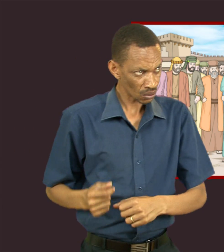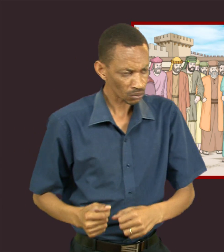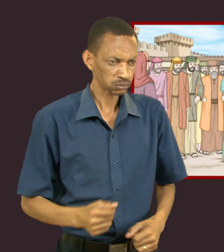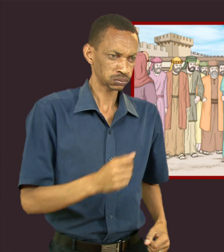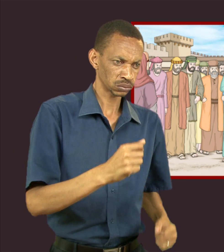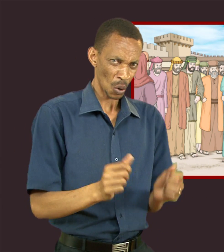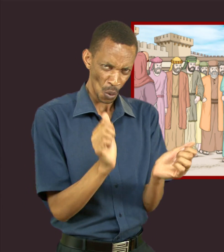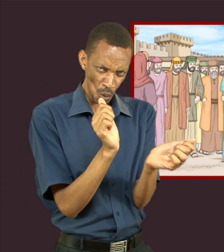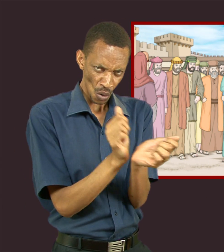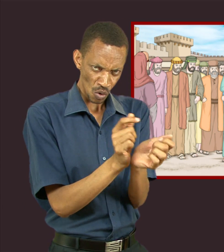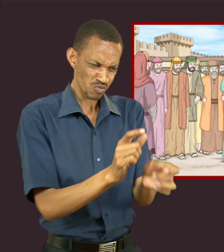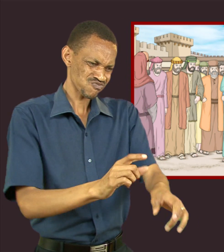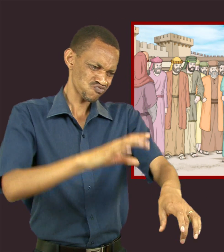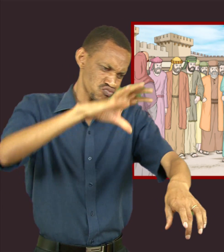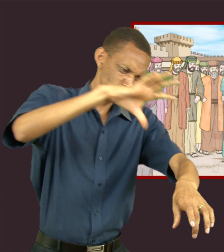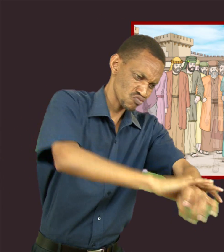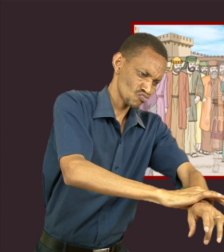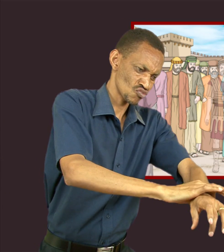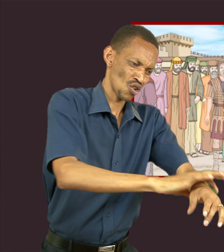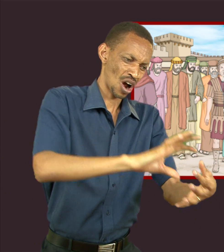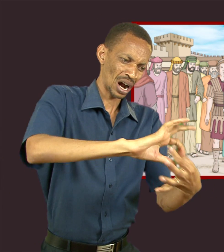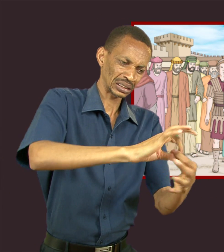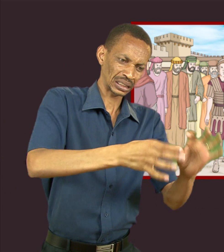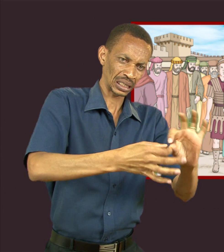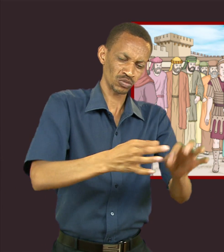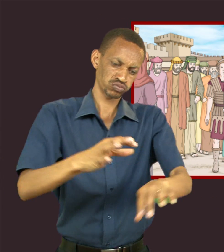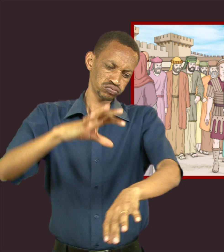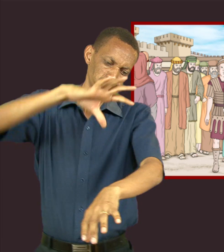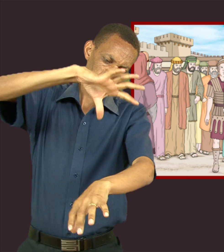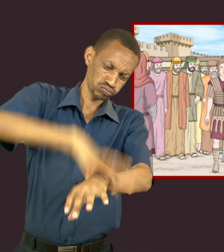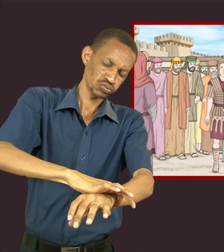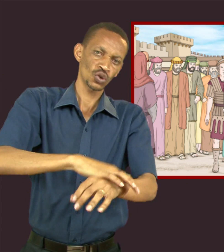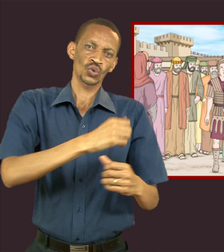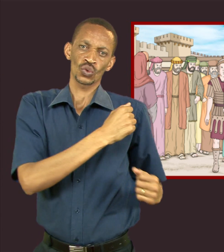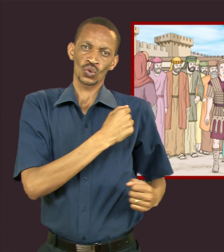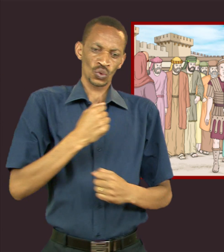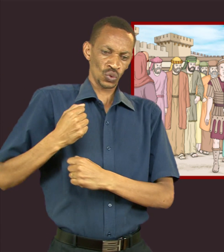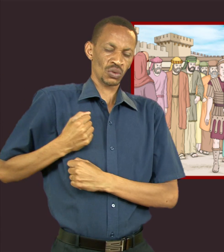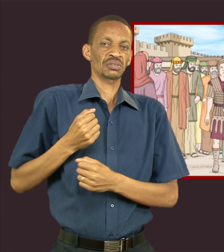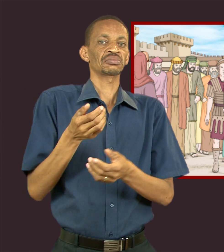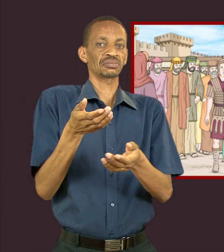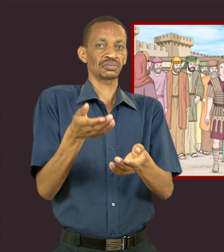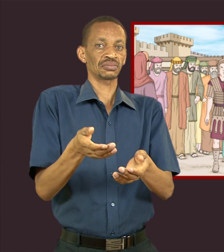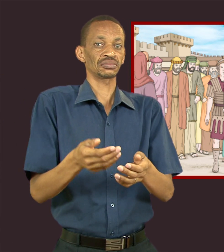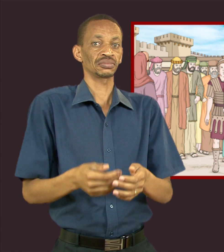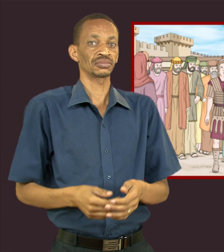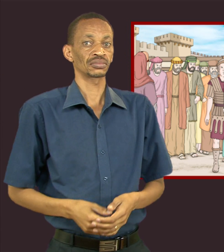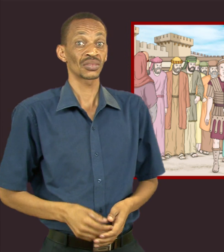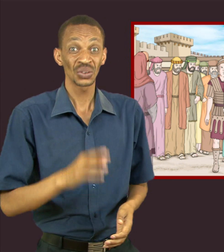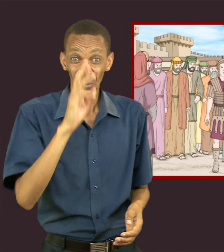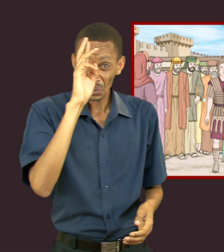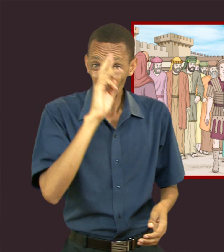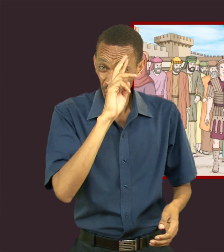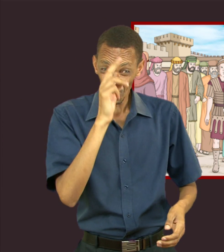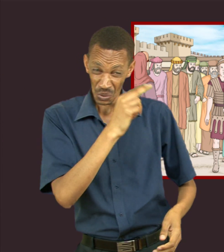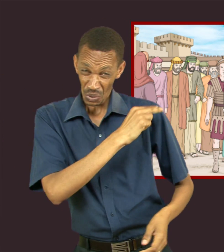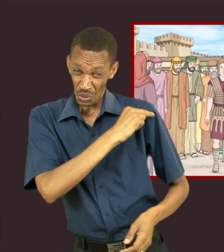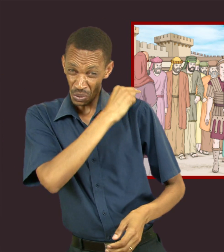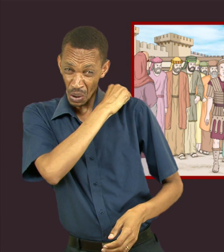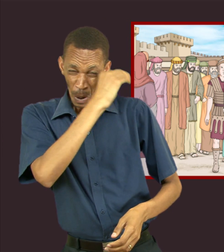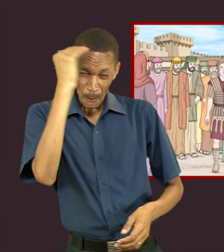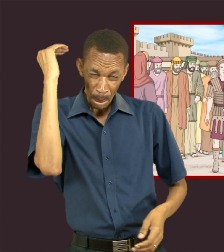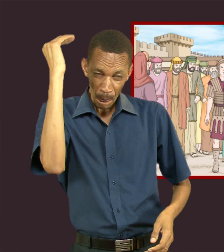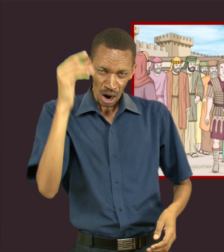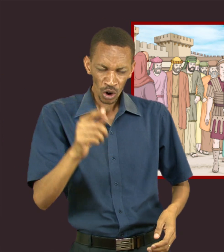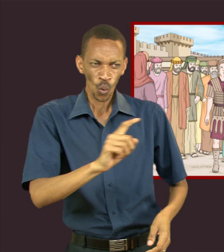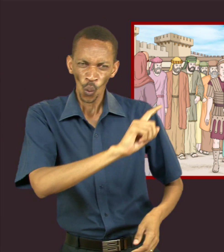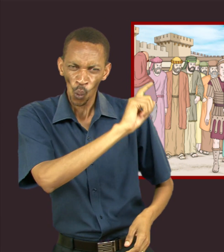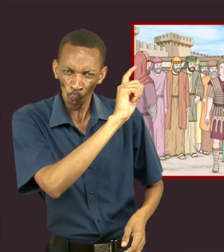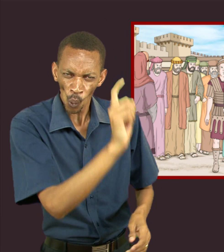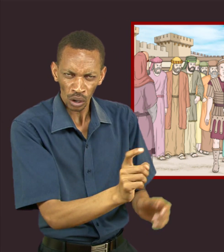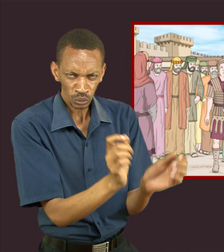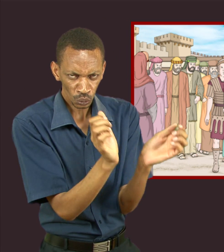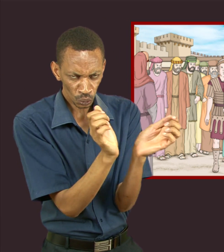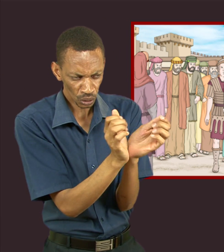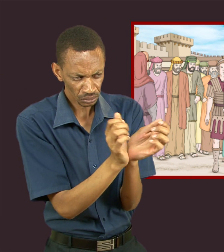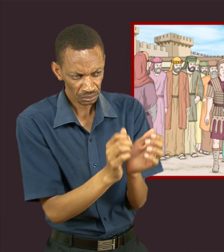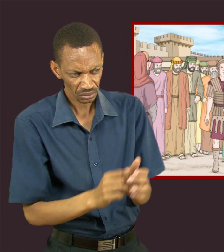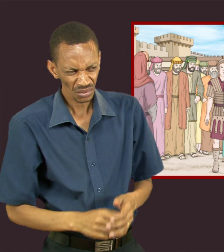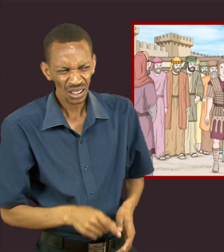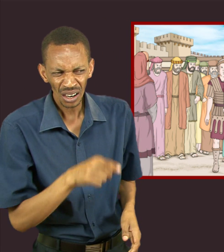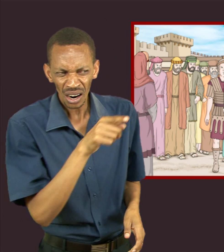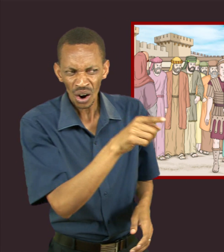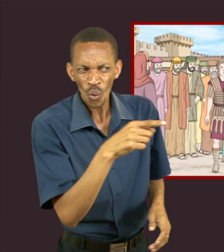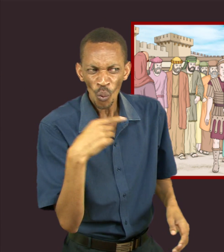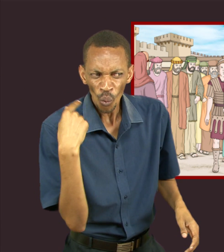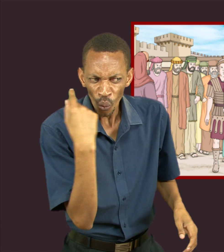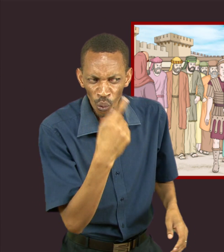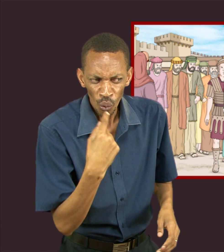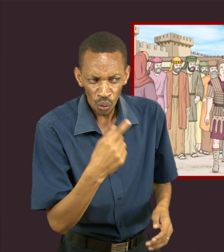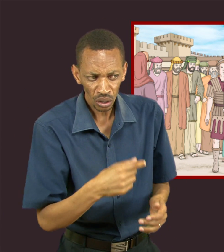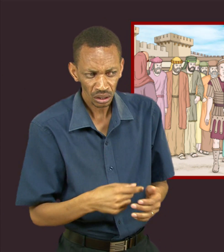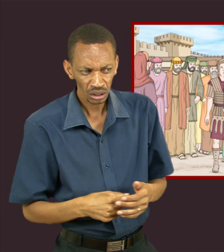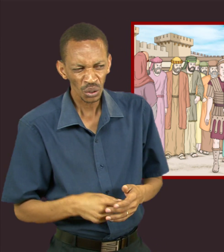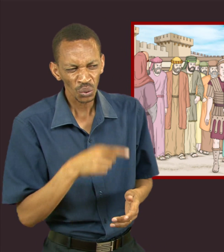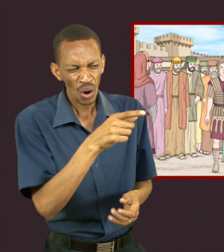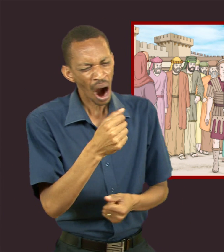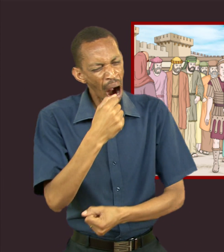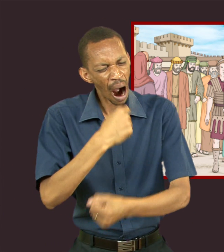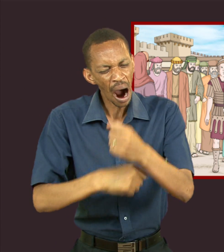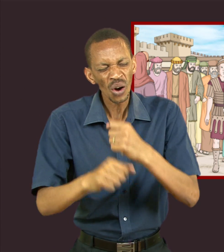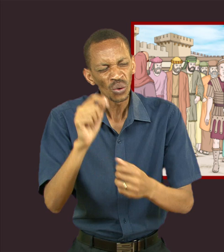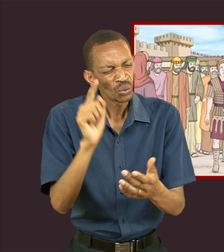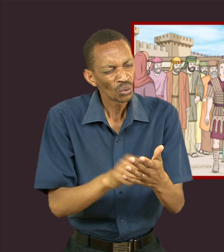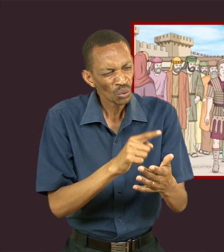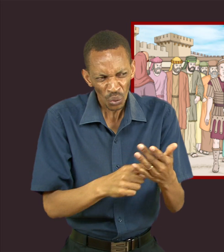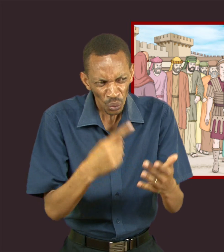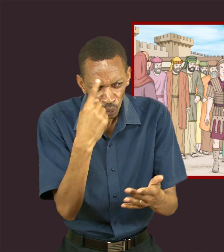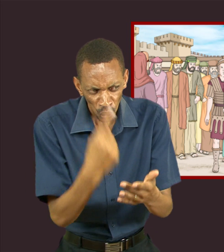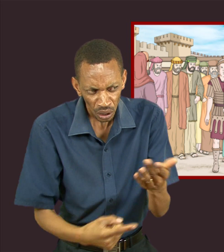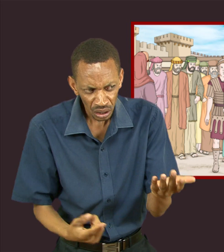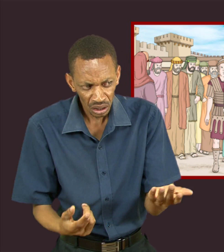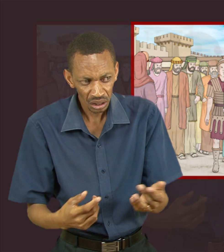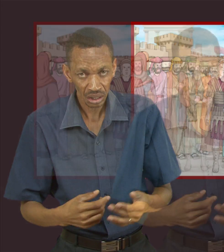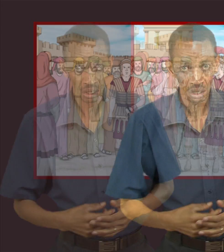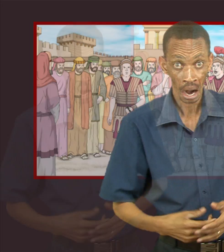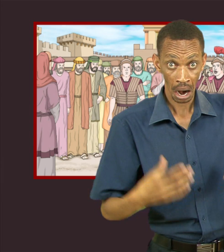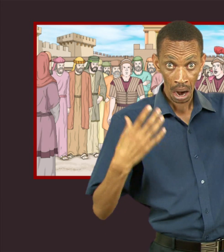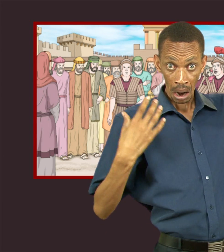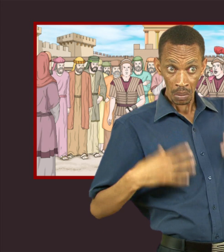The commander came up and arrested Paul, ordering that he be bound with two chains.